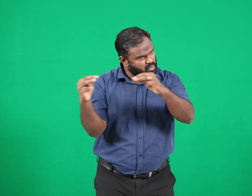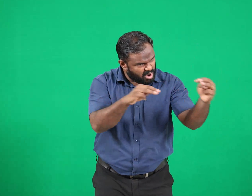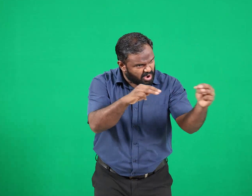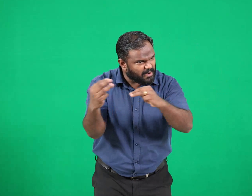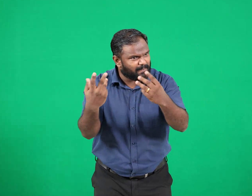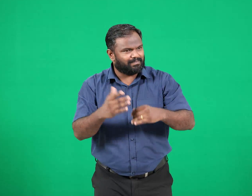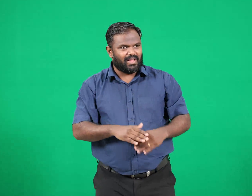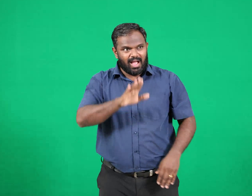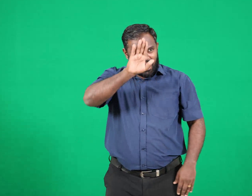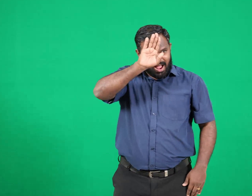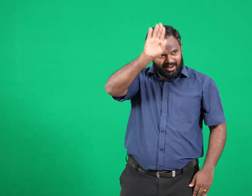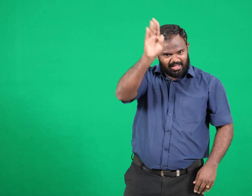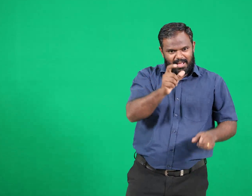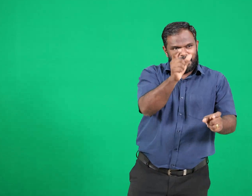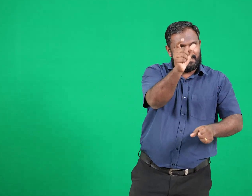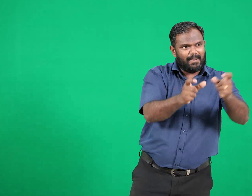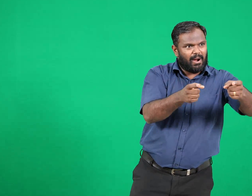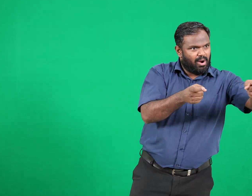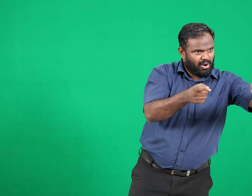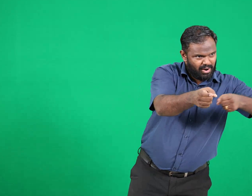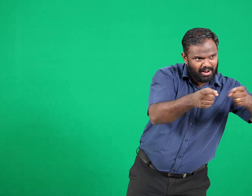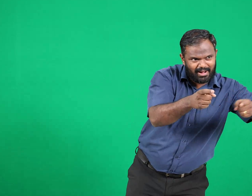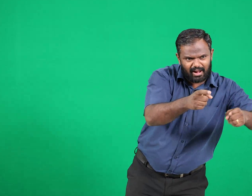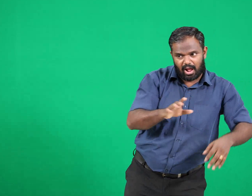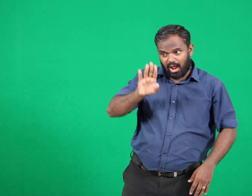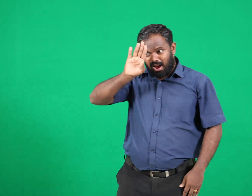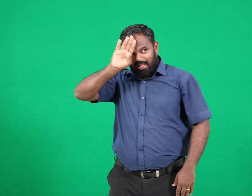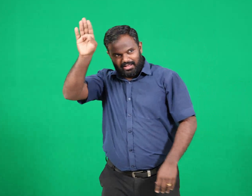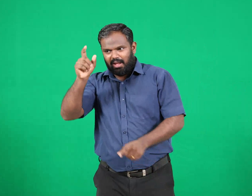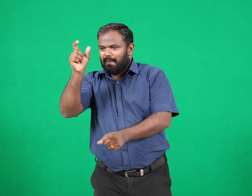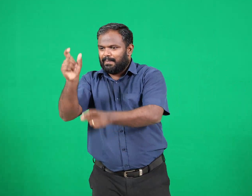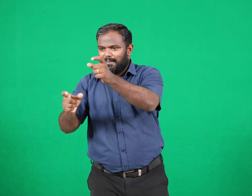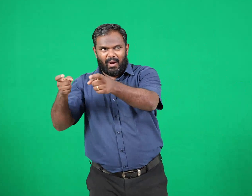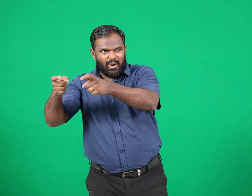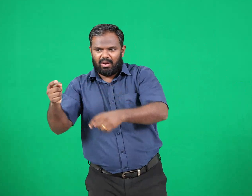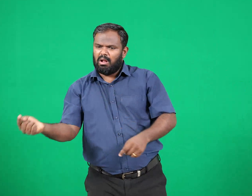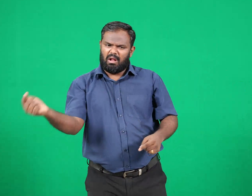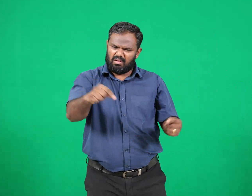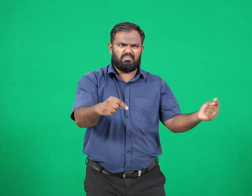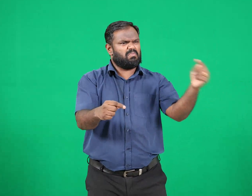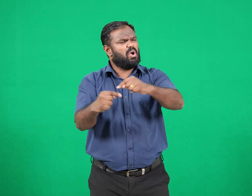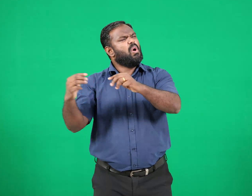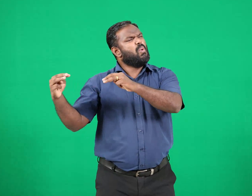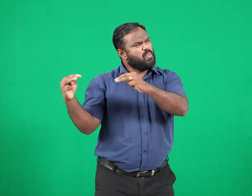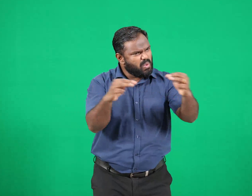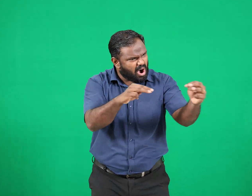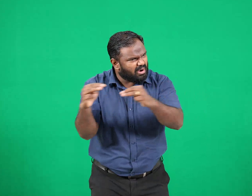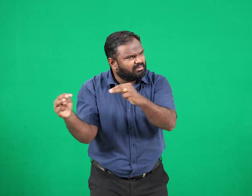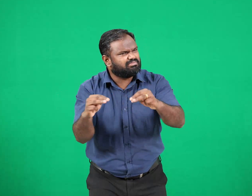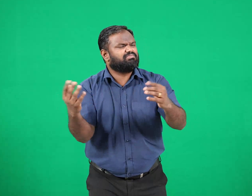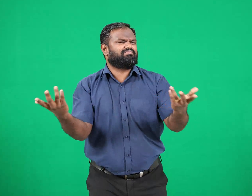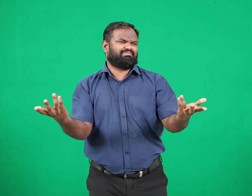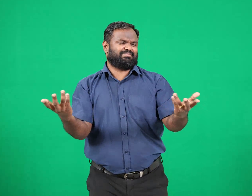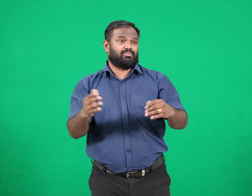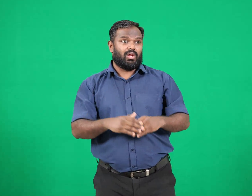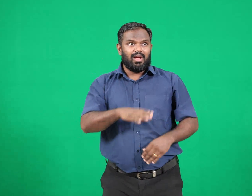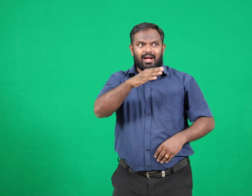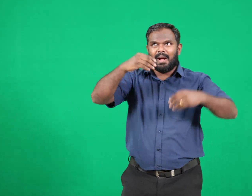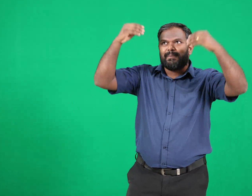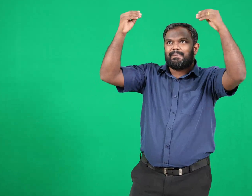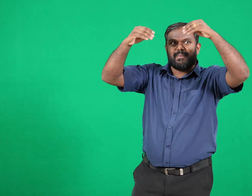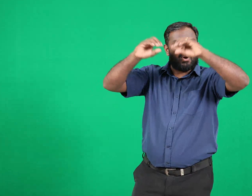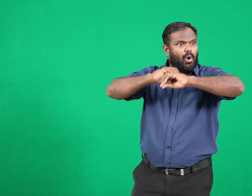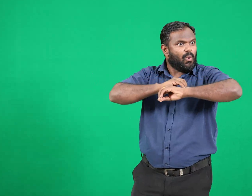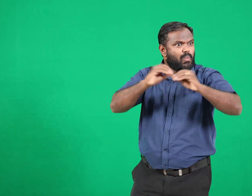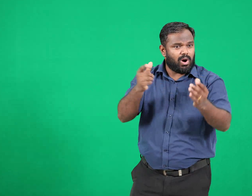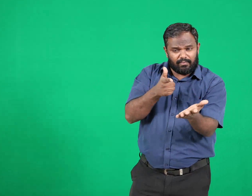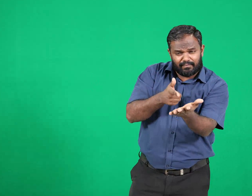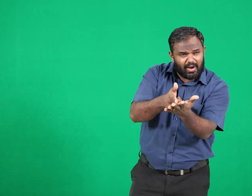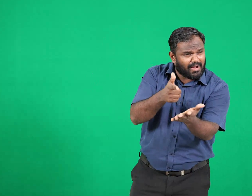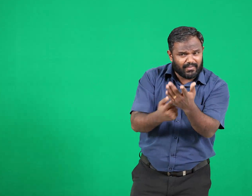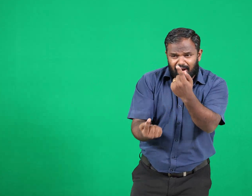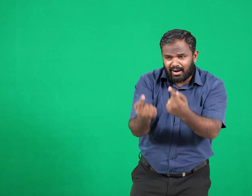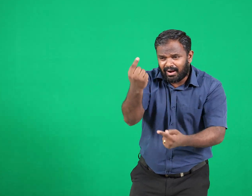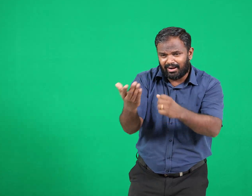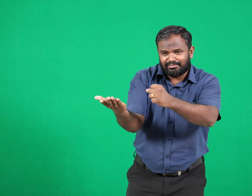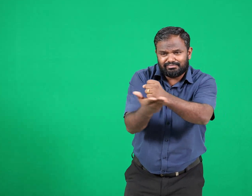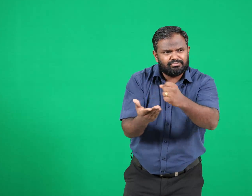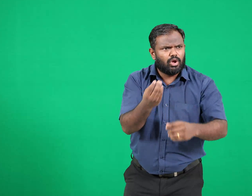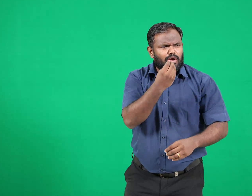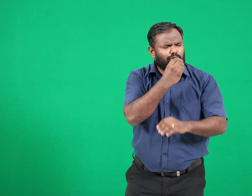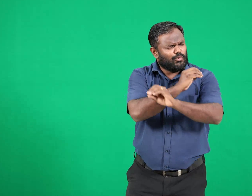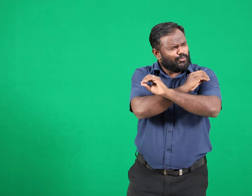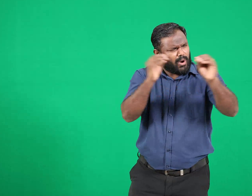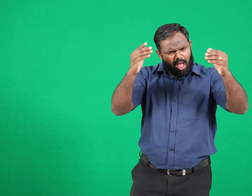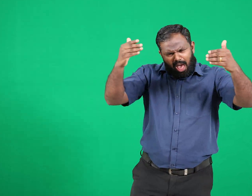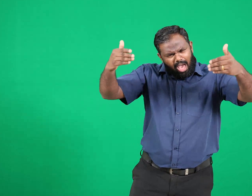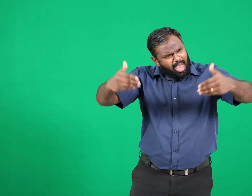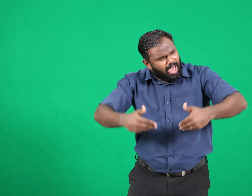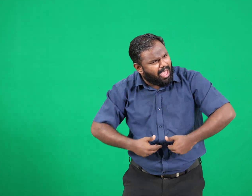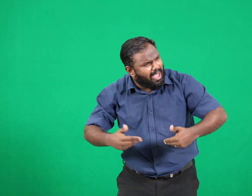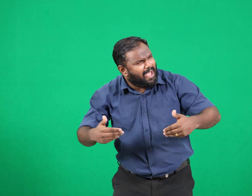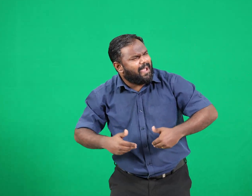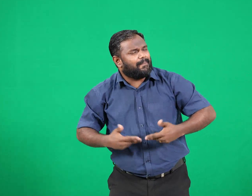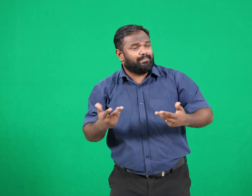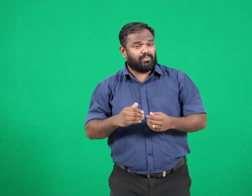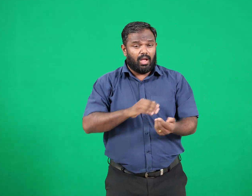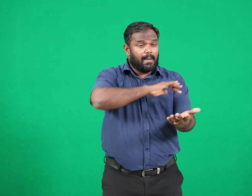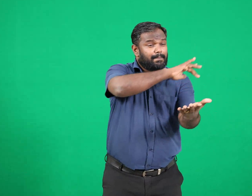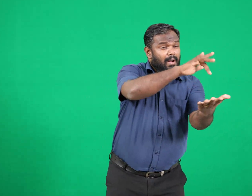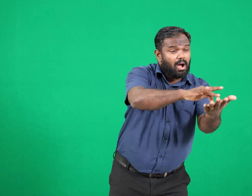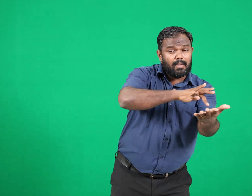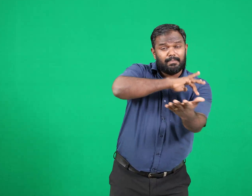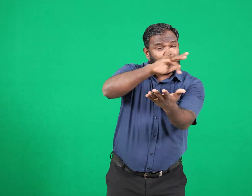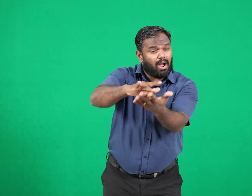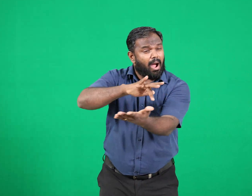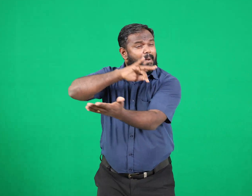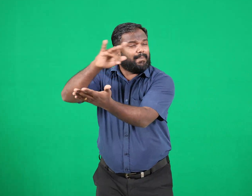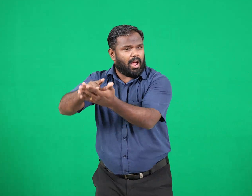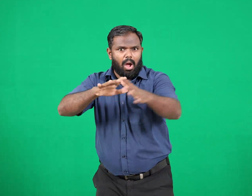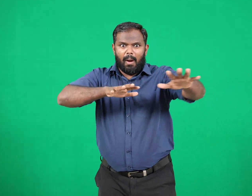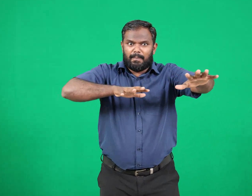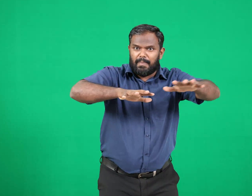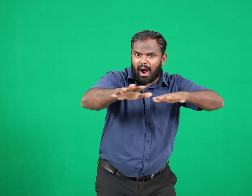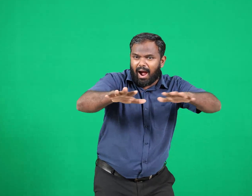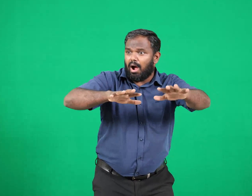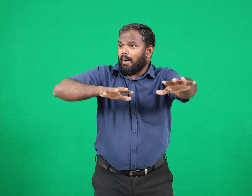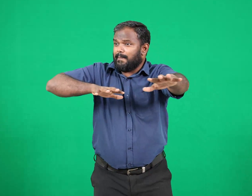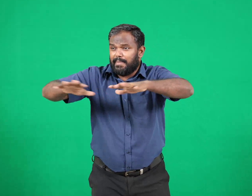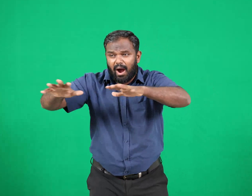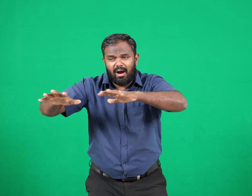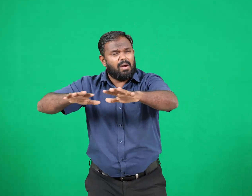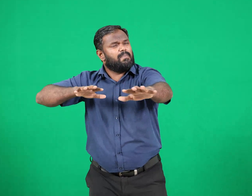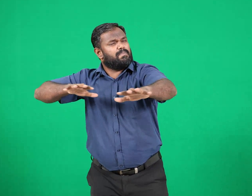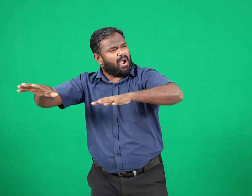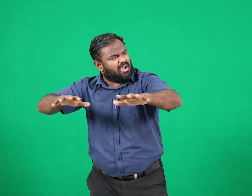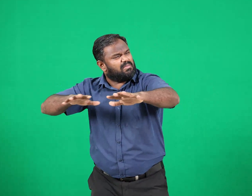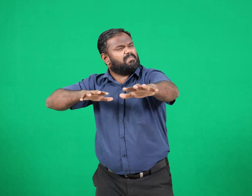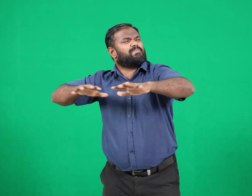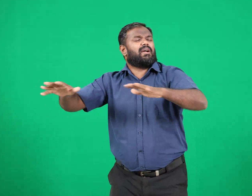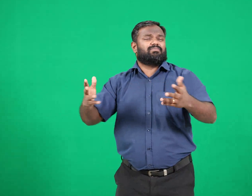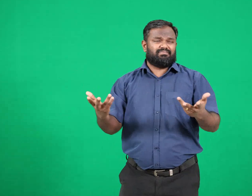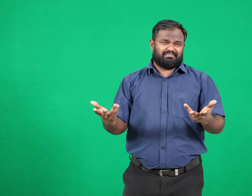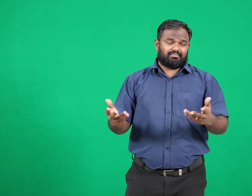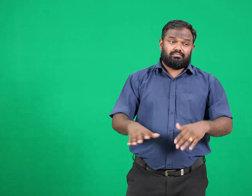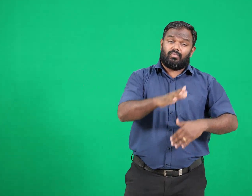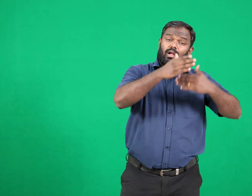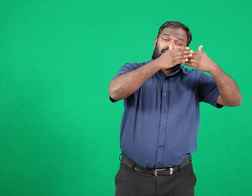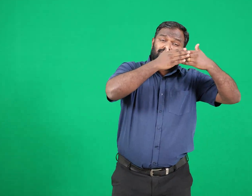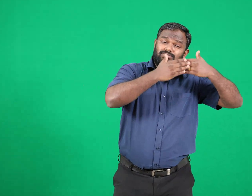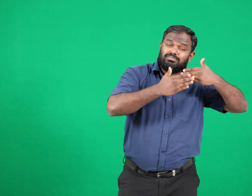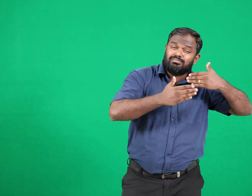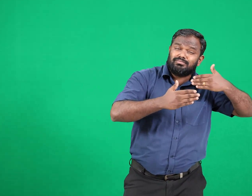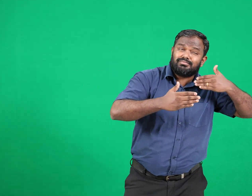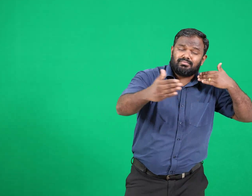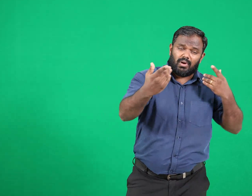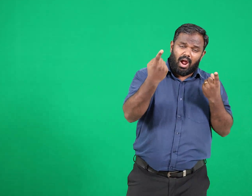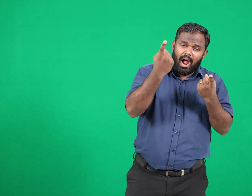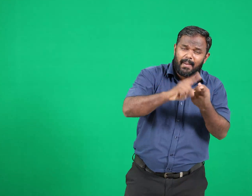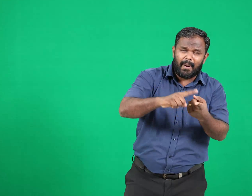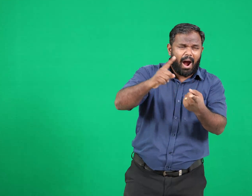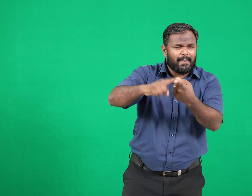Nation will rise against nation, and kingdom against kingdom.